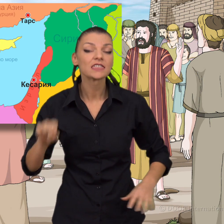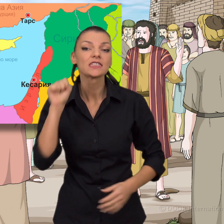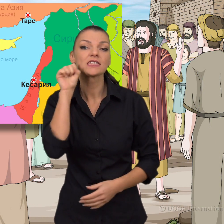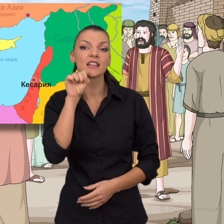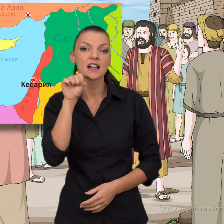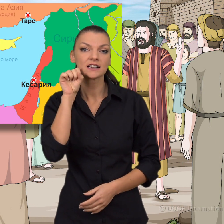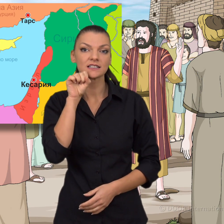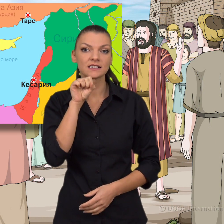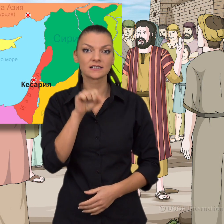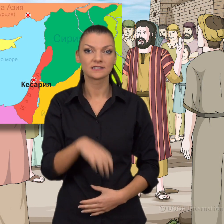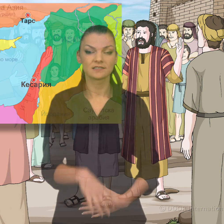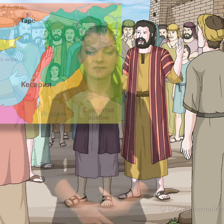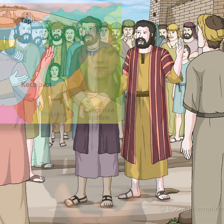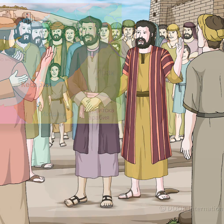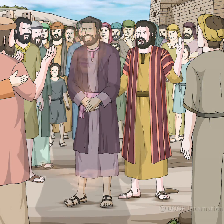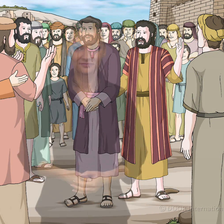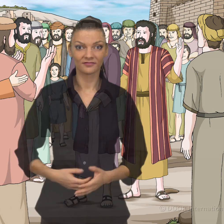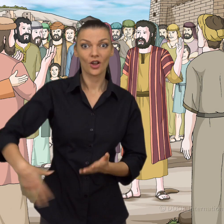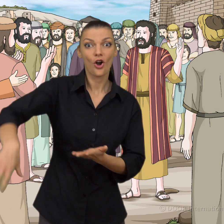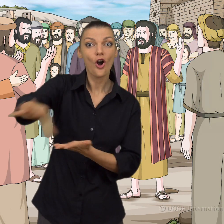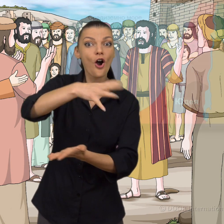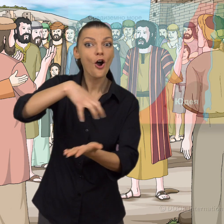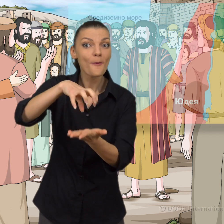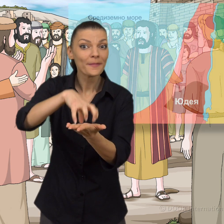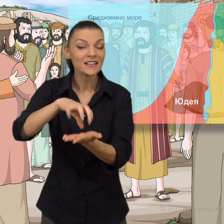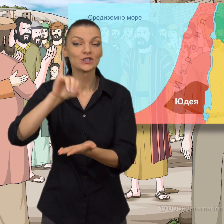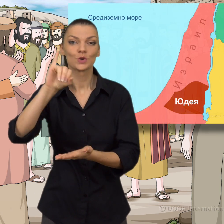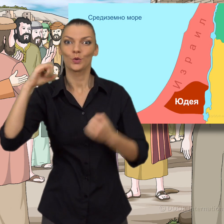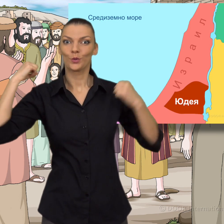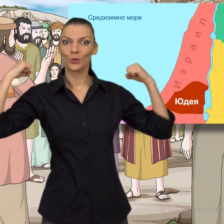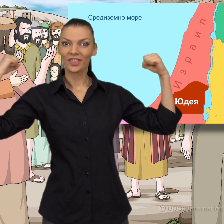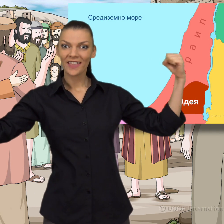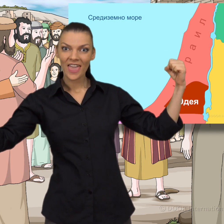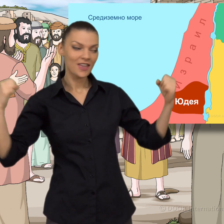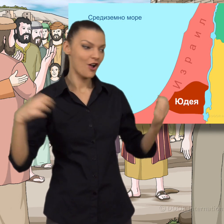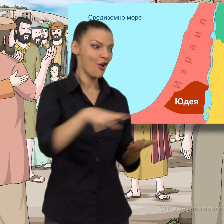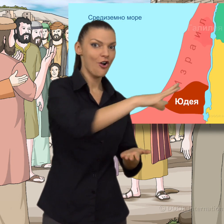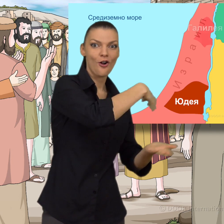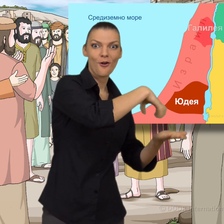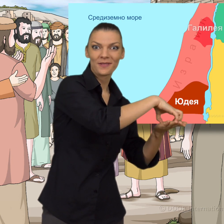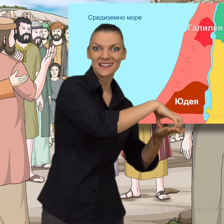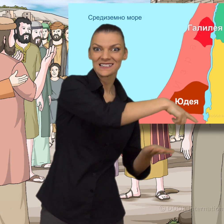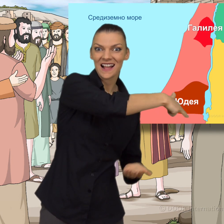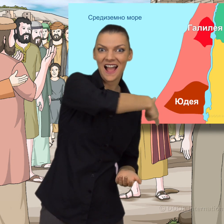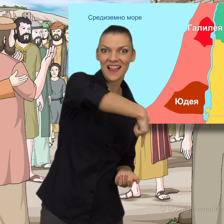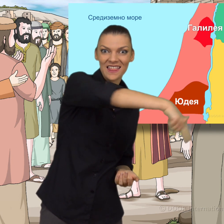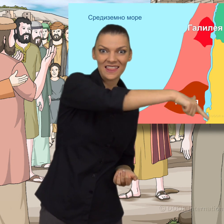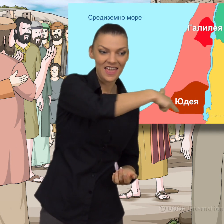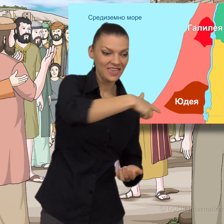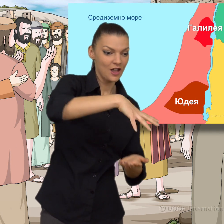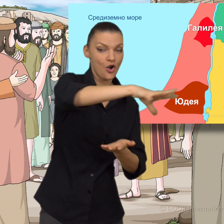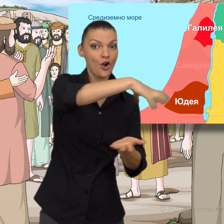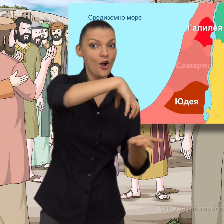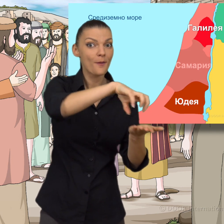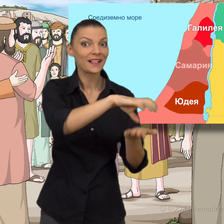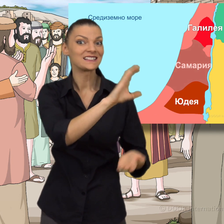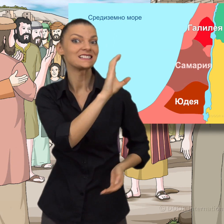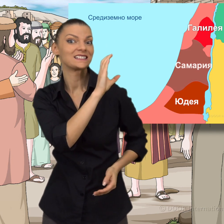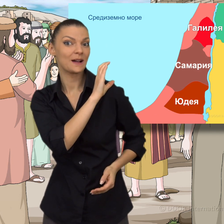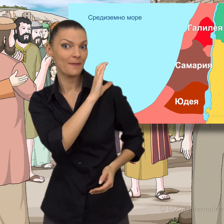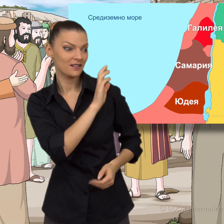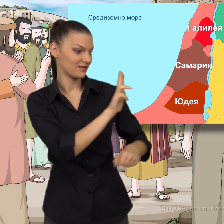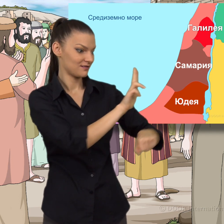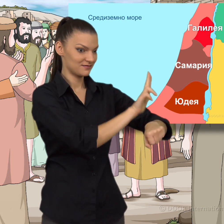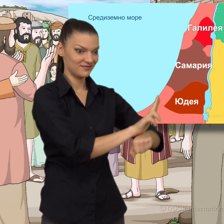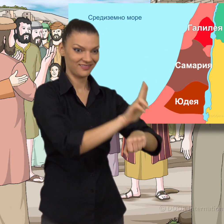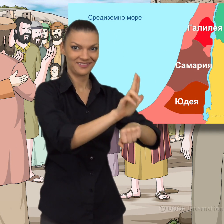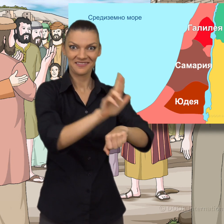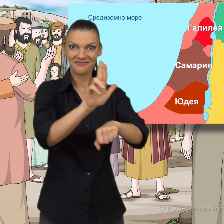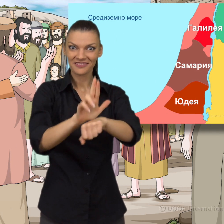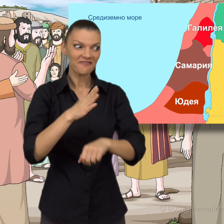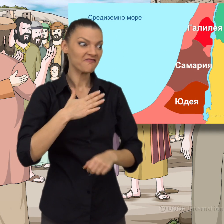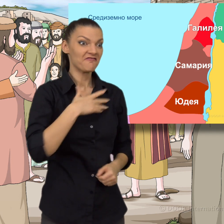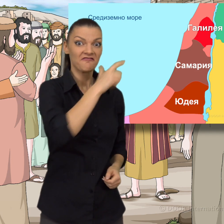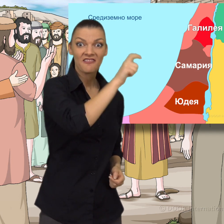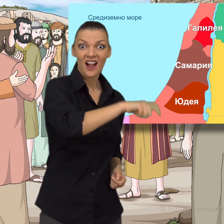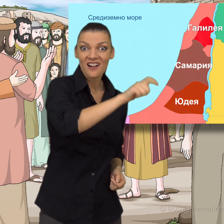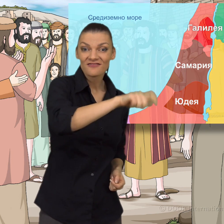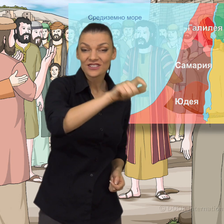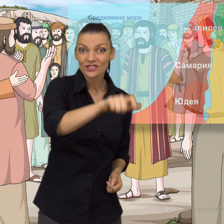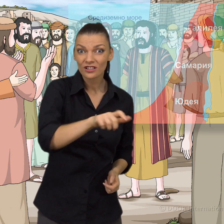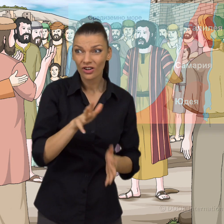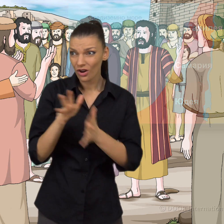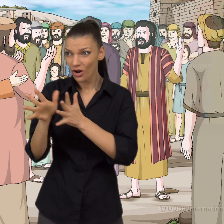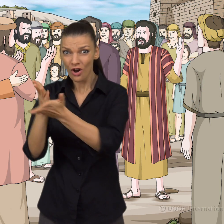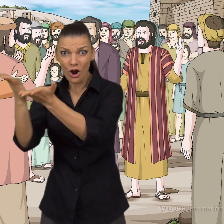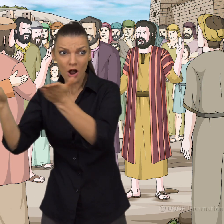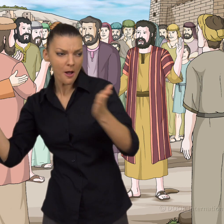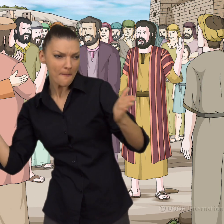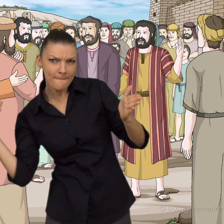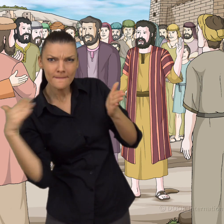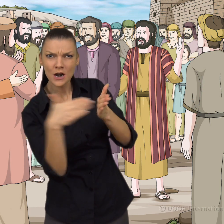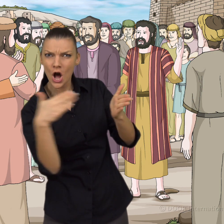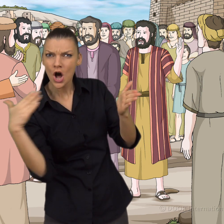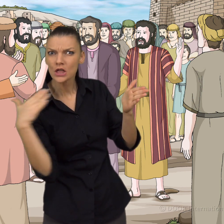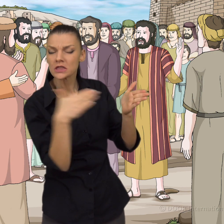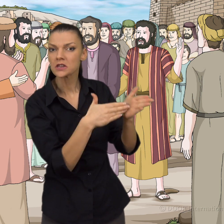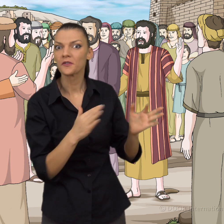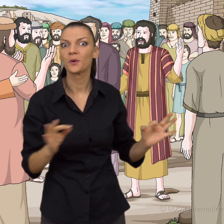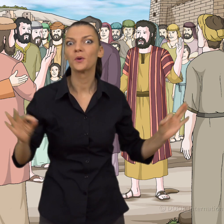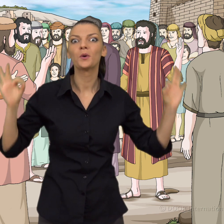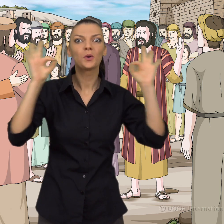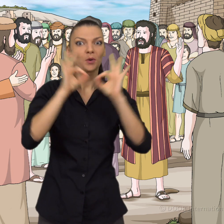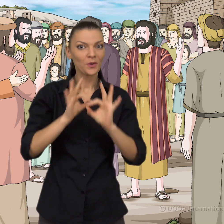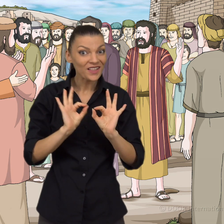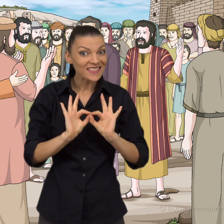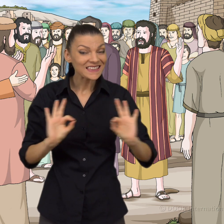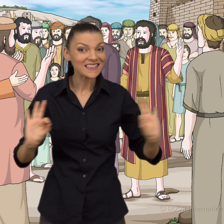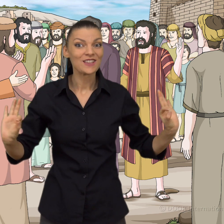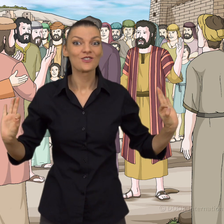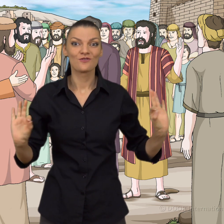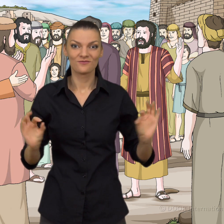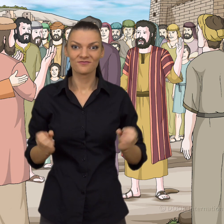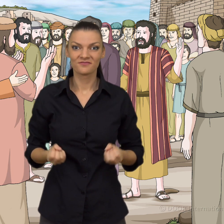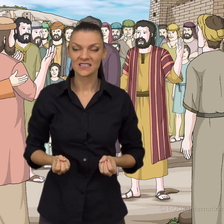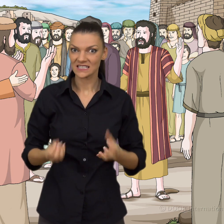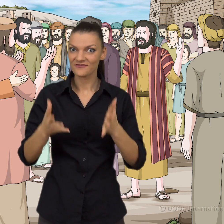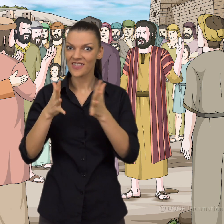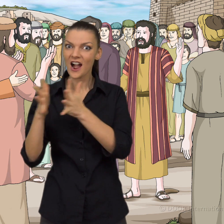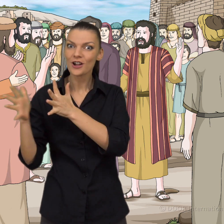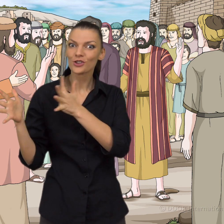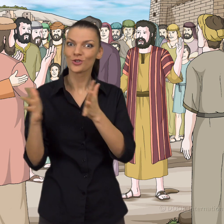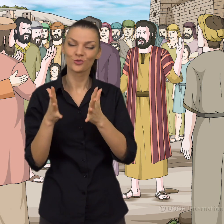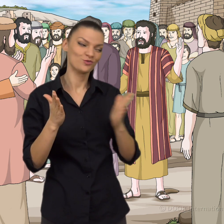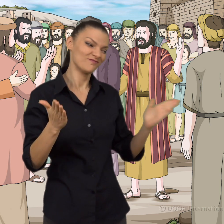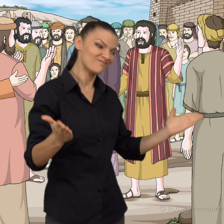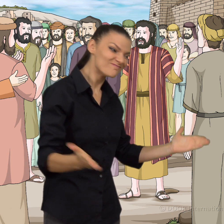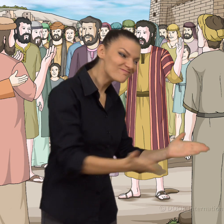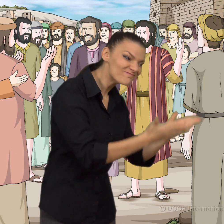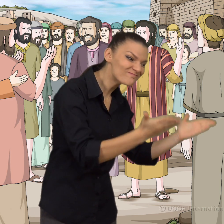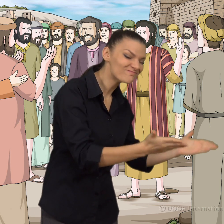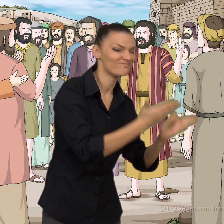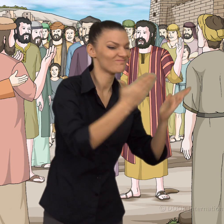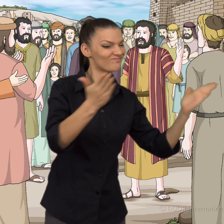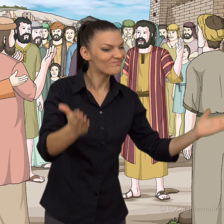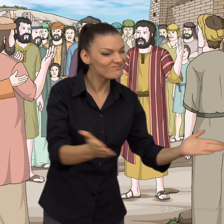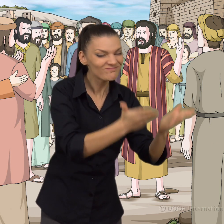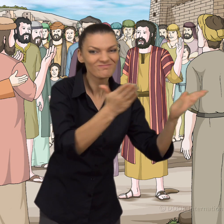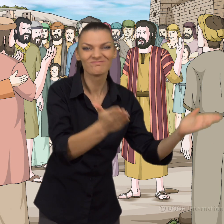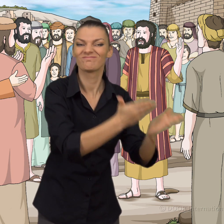Then the church throughout Judea, Galilee, and Samaria experienced a time of peace.